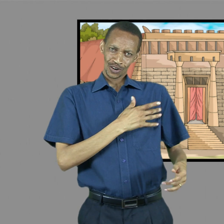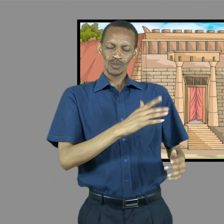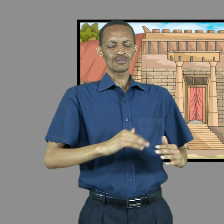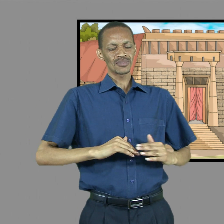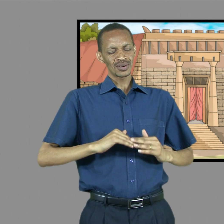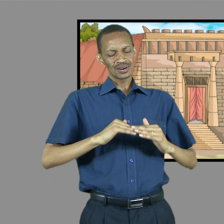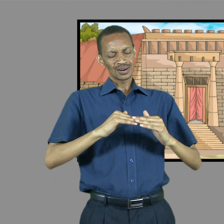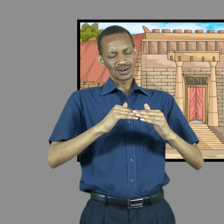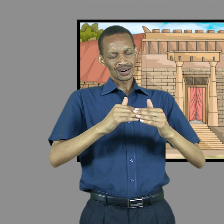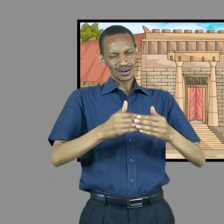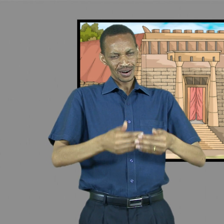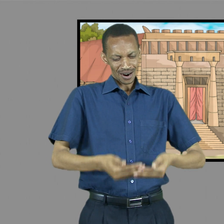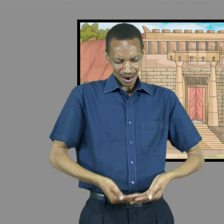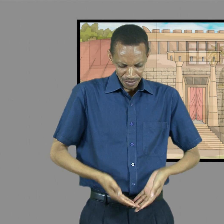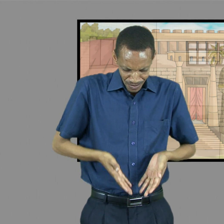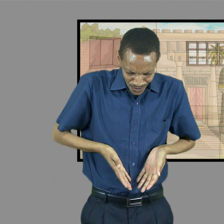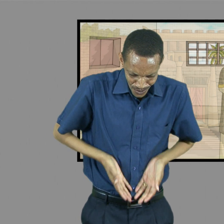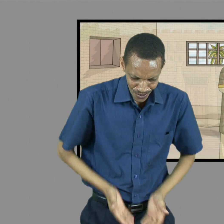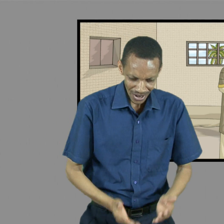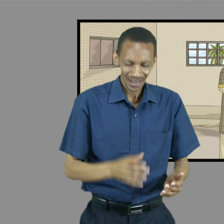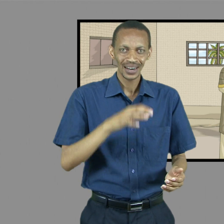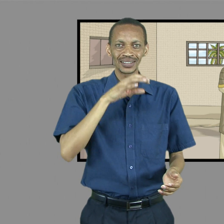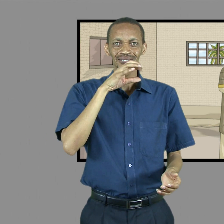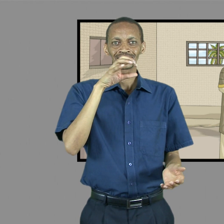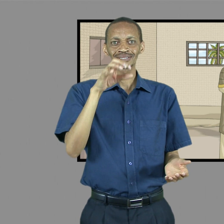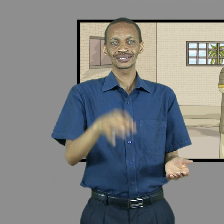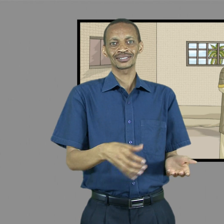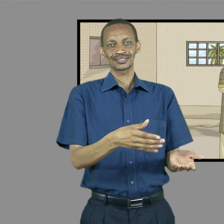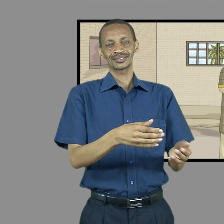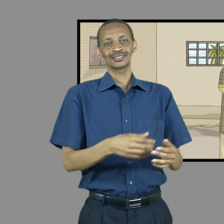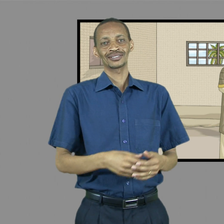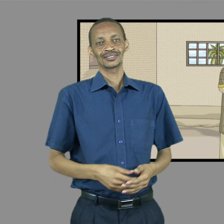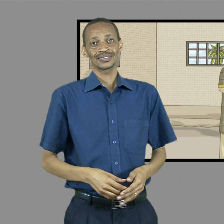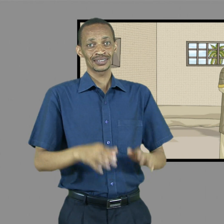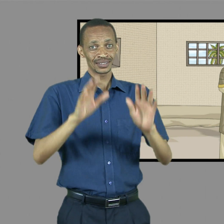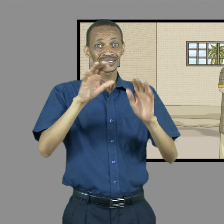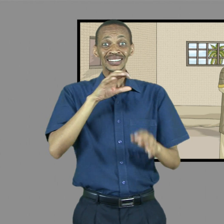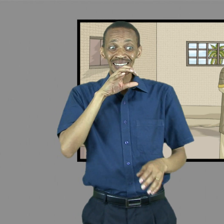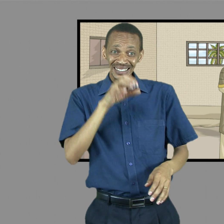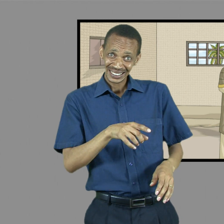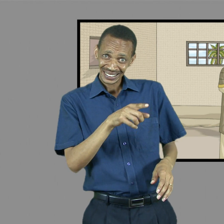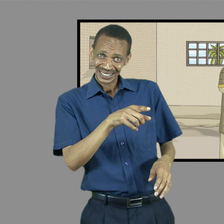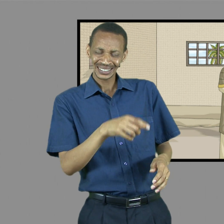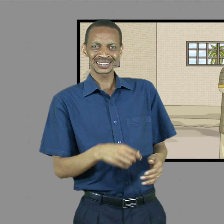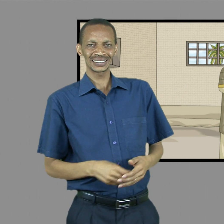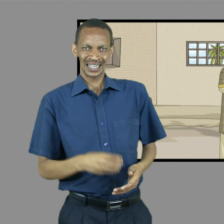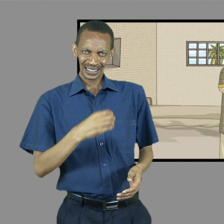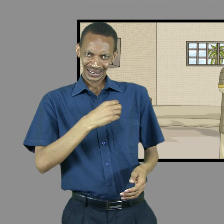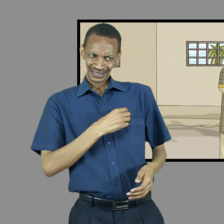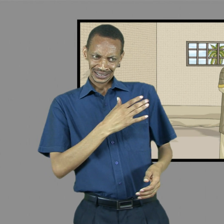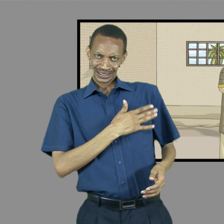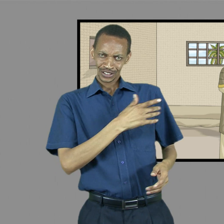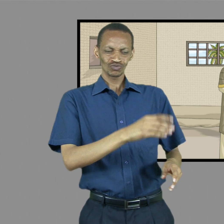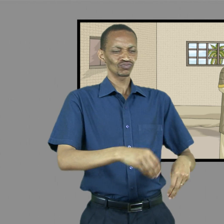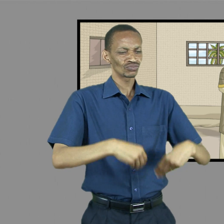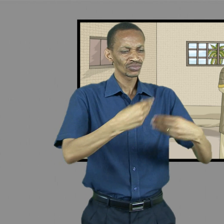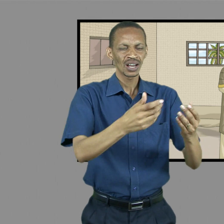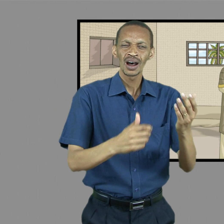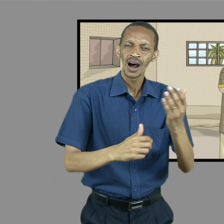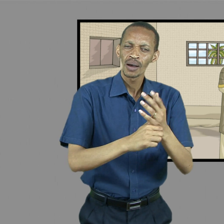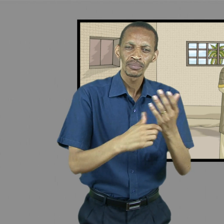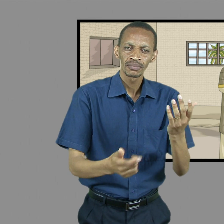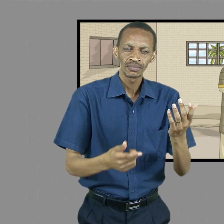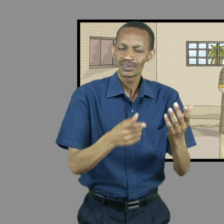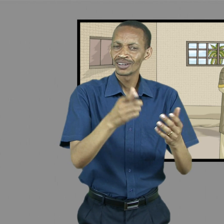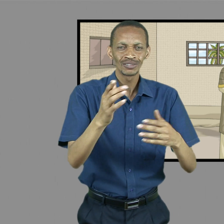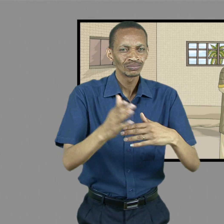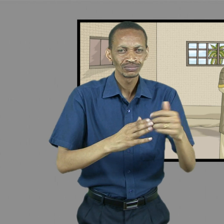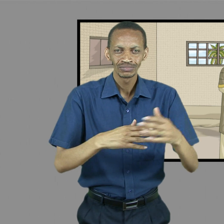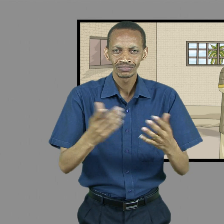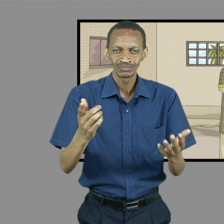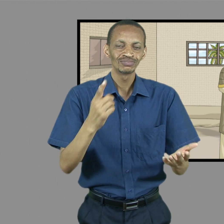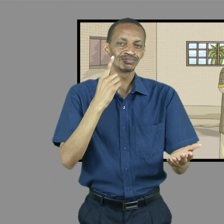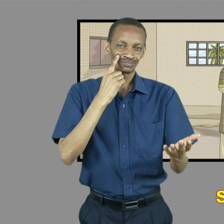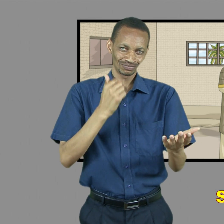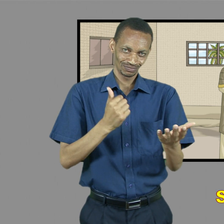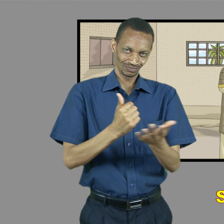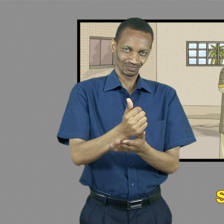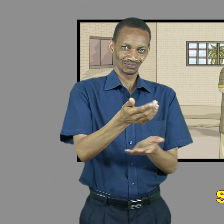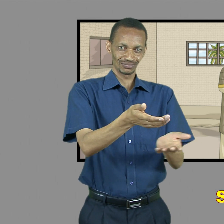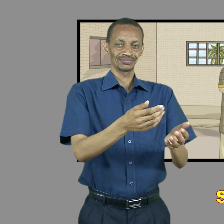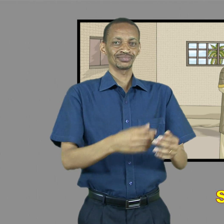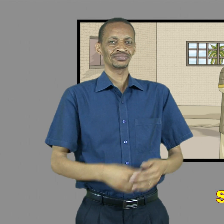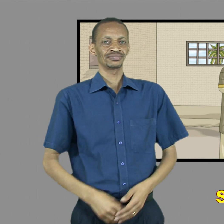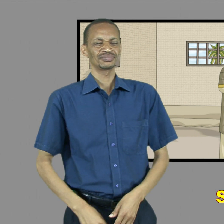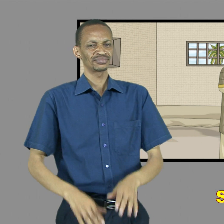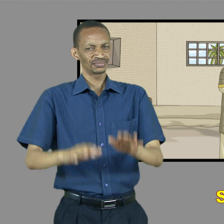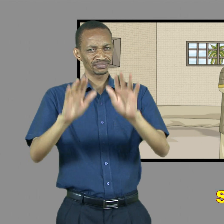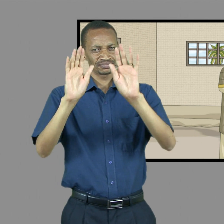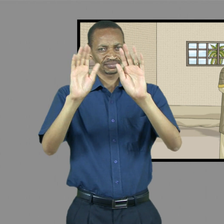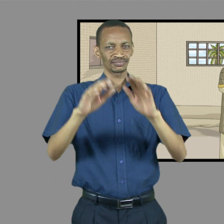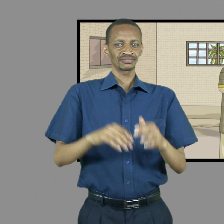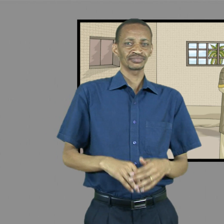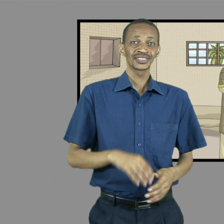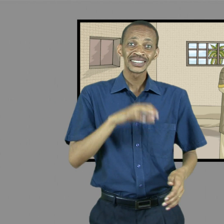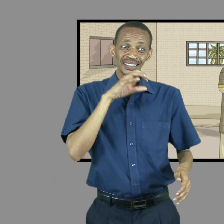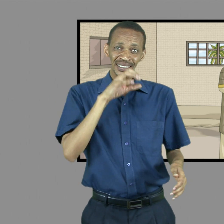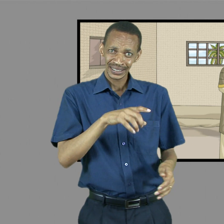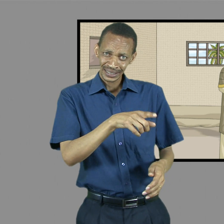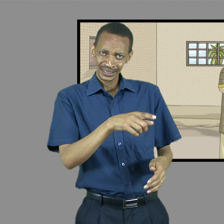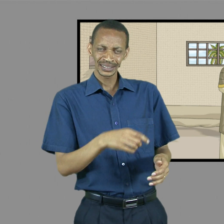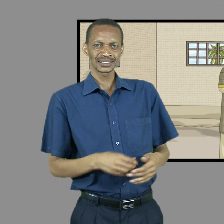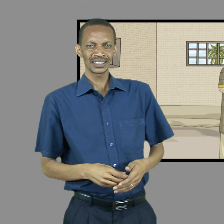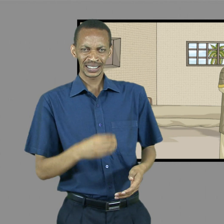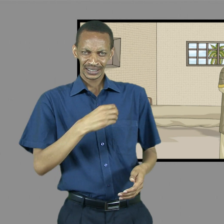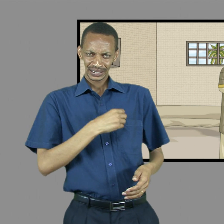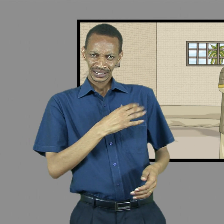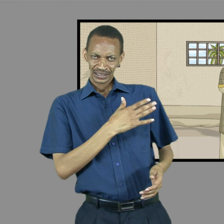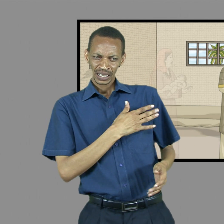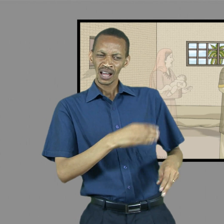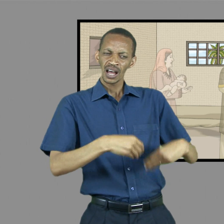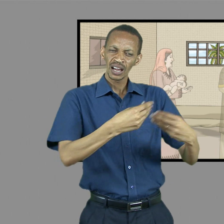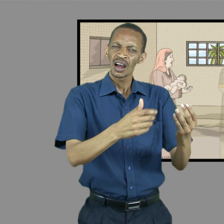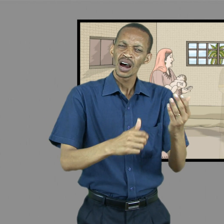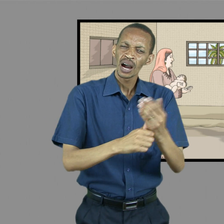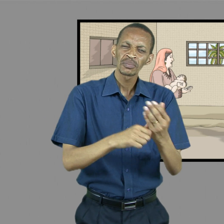So in the course of time, Hannah conceived and gave birth to a son.